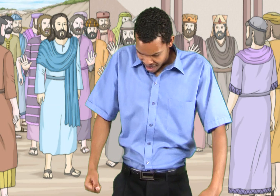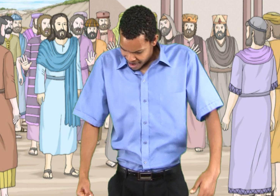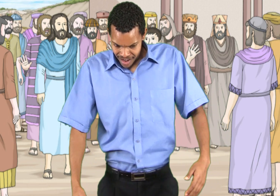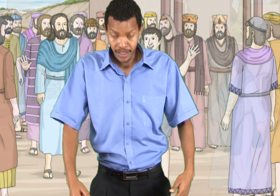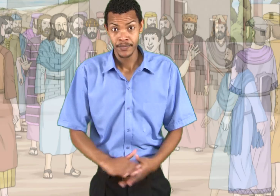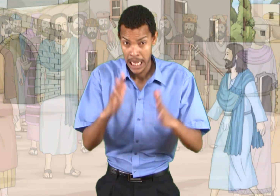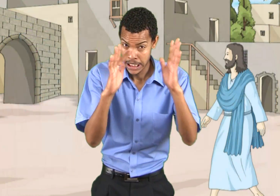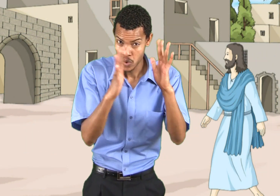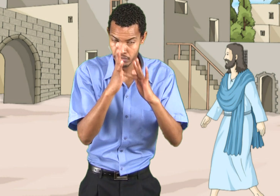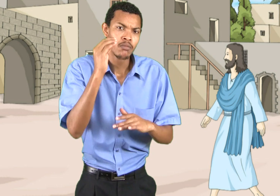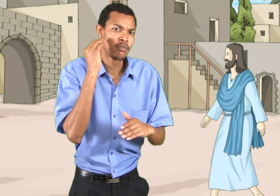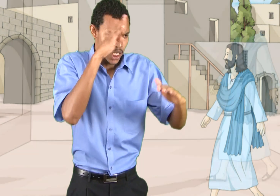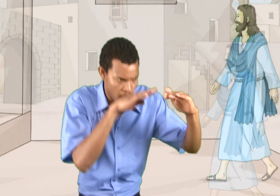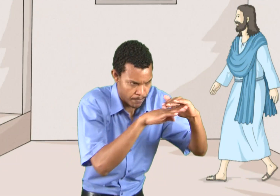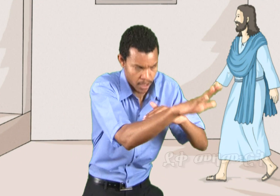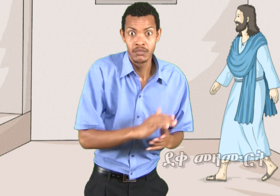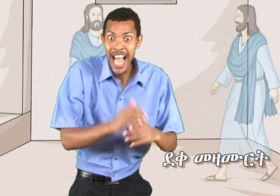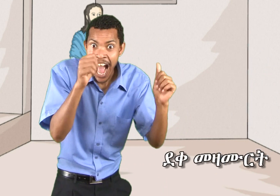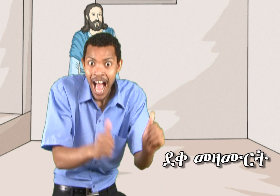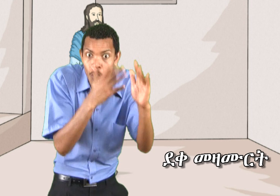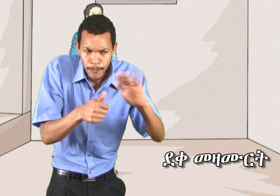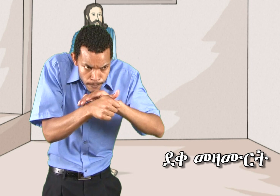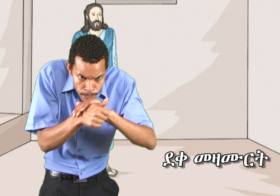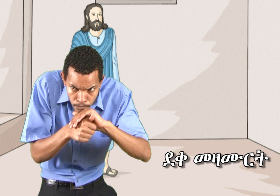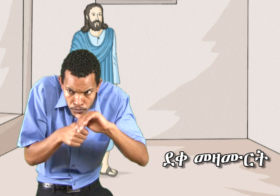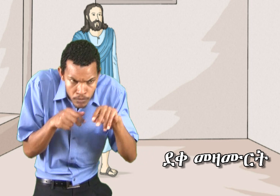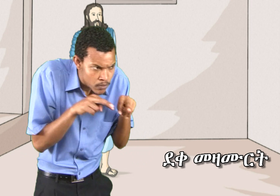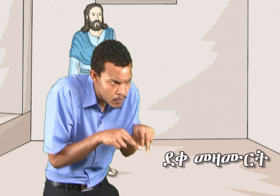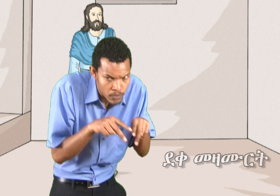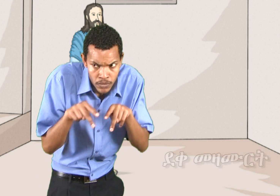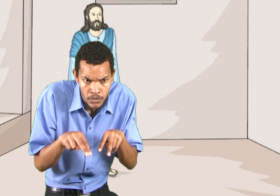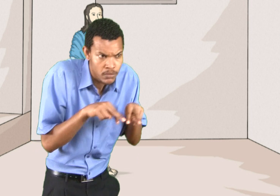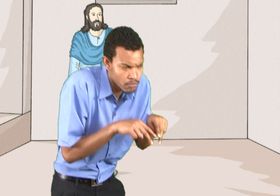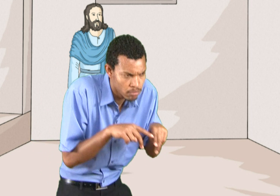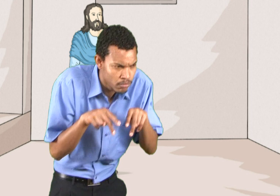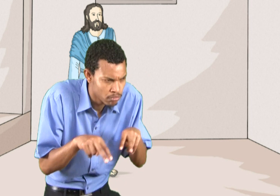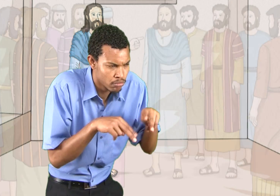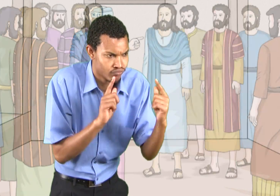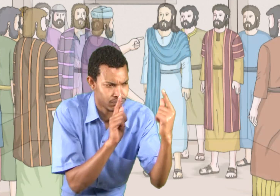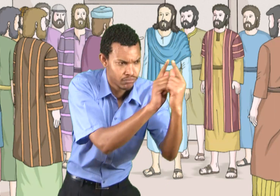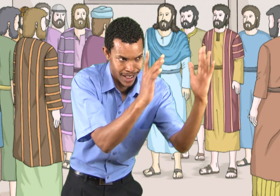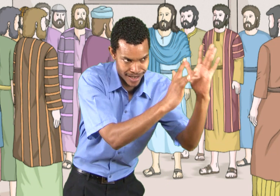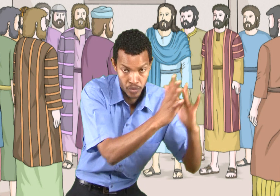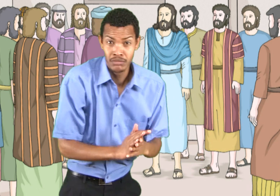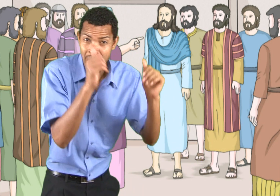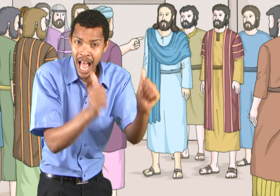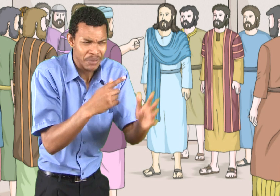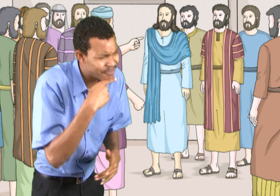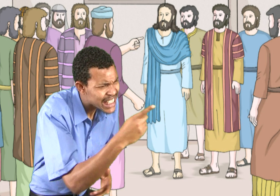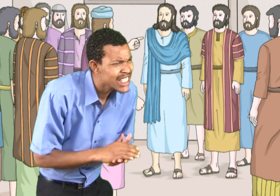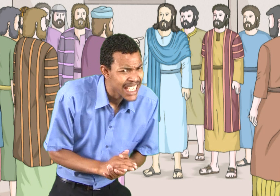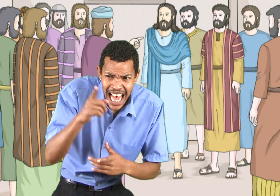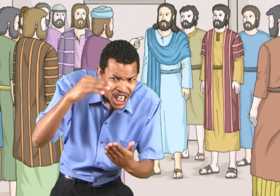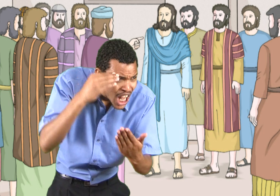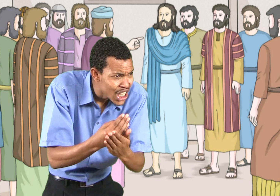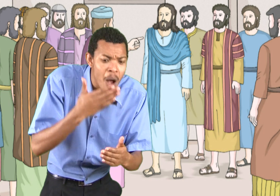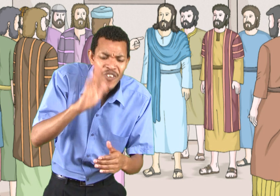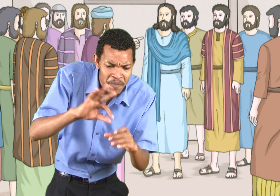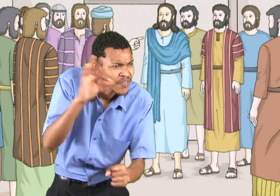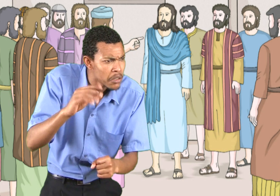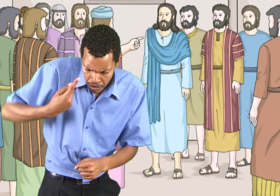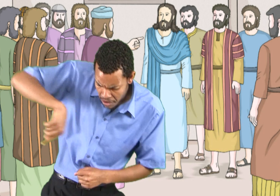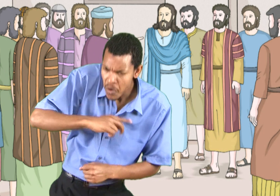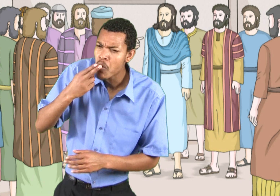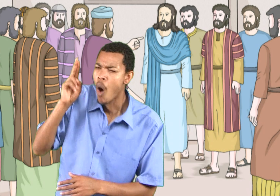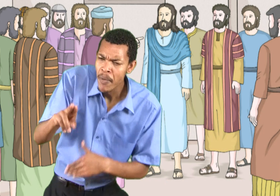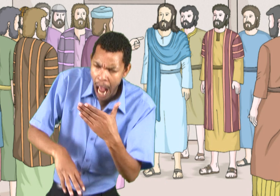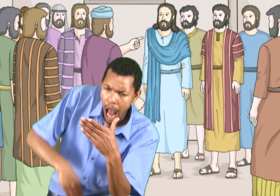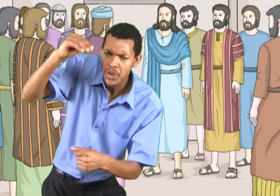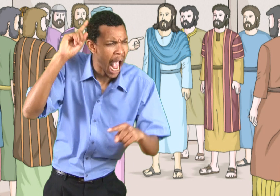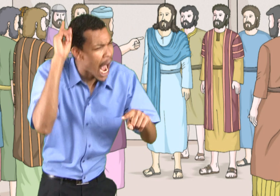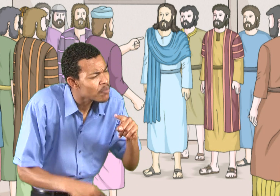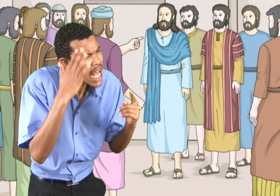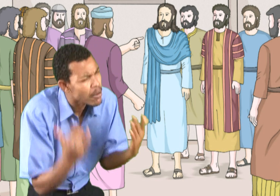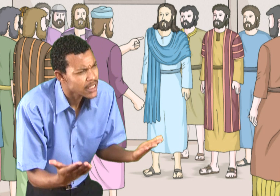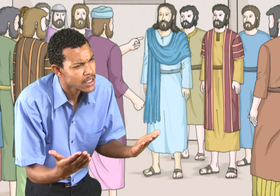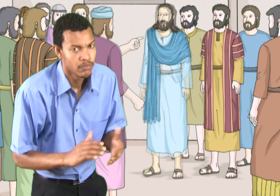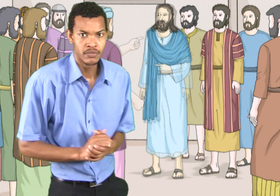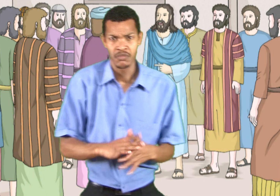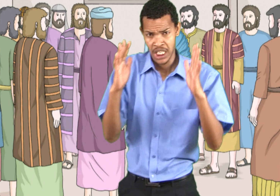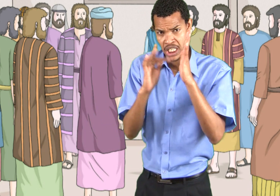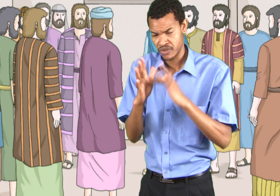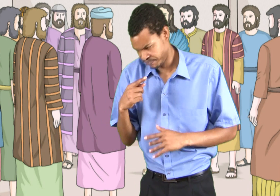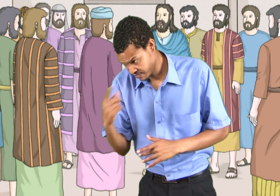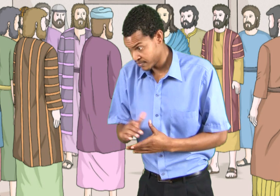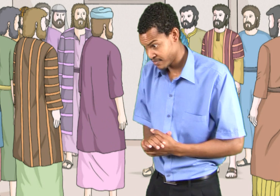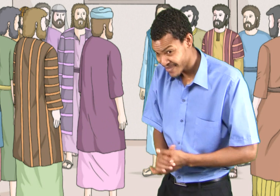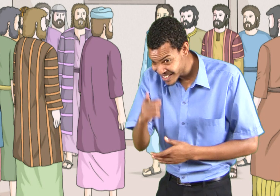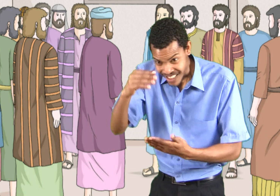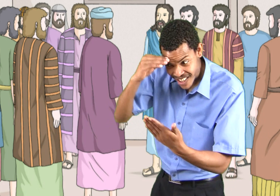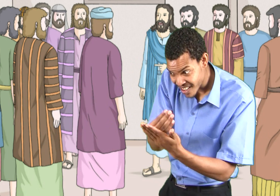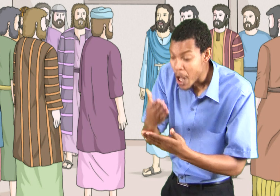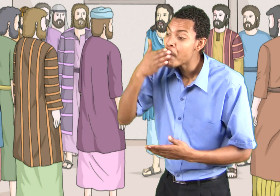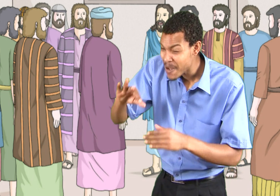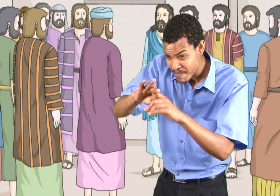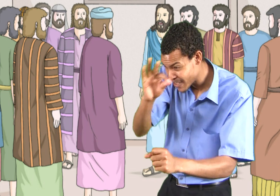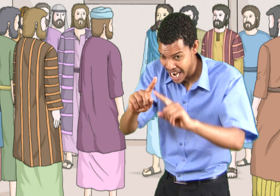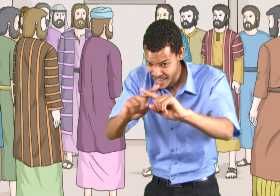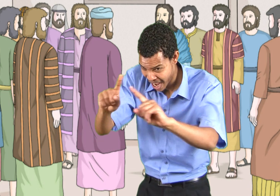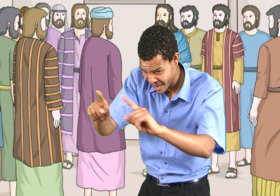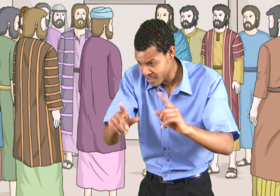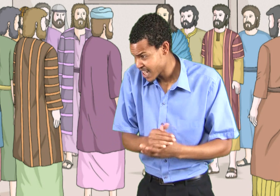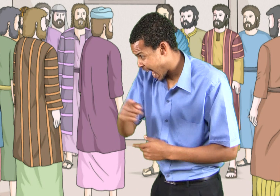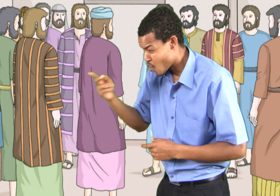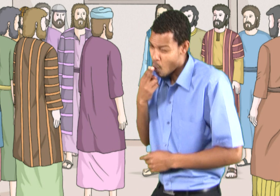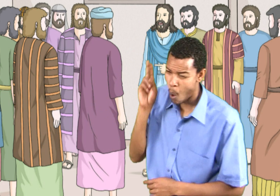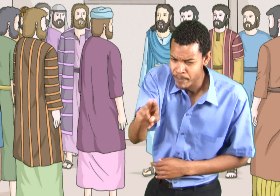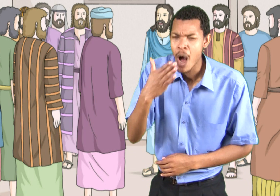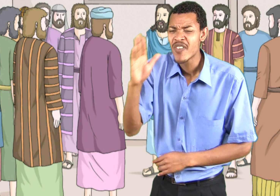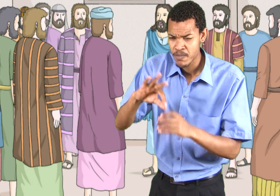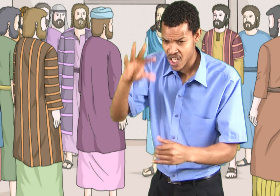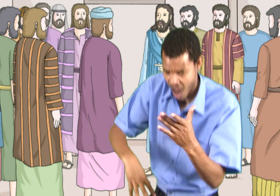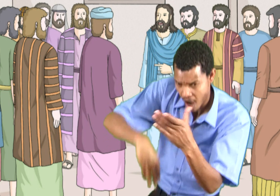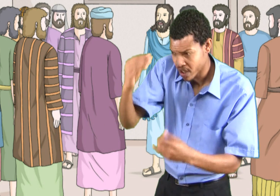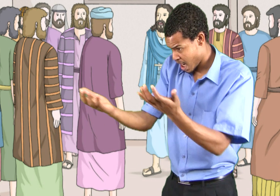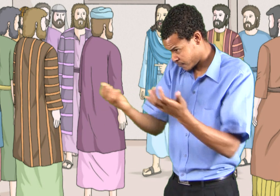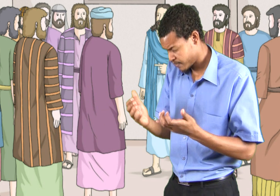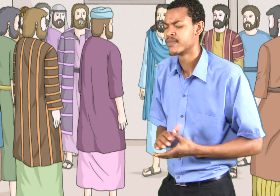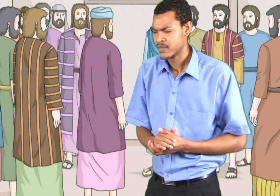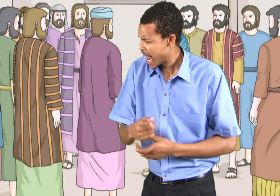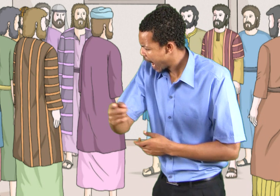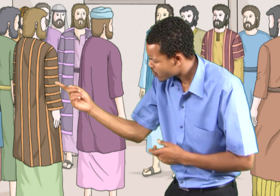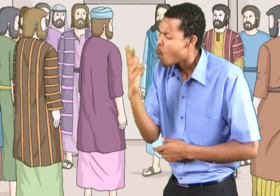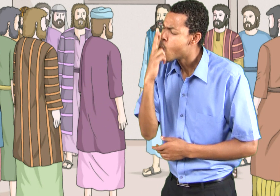After Jesus had gone into the house, His disciples asked Him privately, “Why couldn’t we drive it out?”